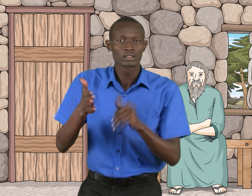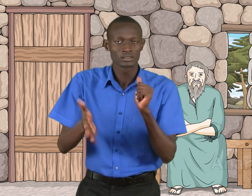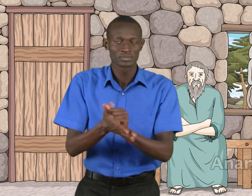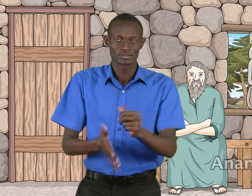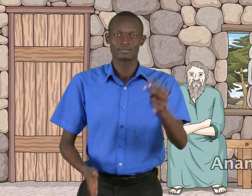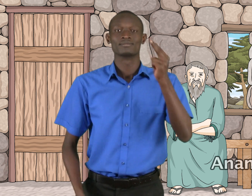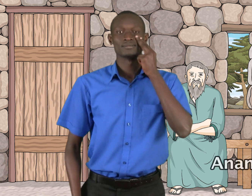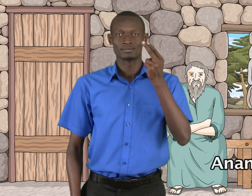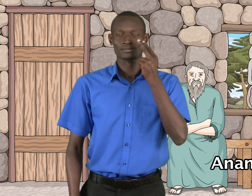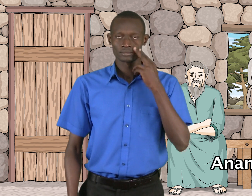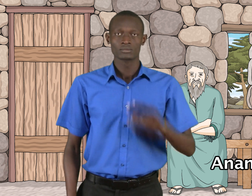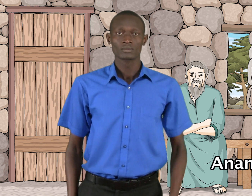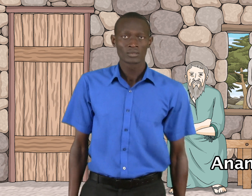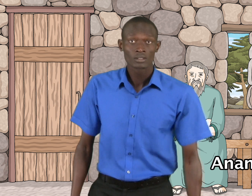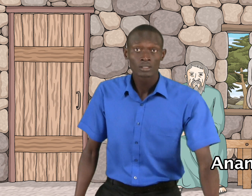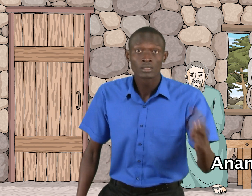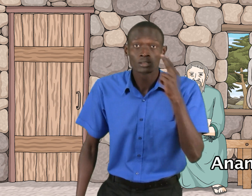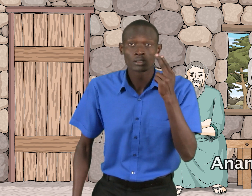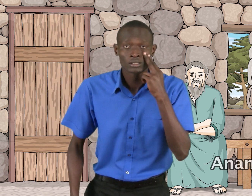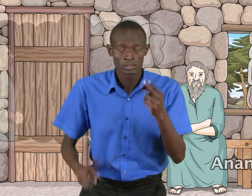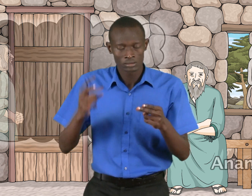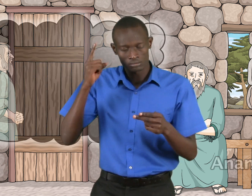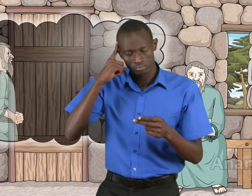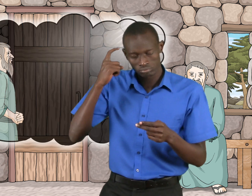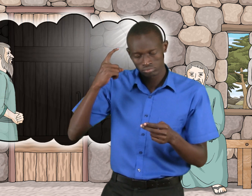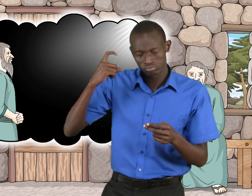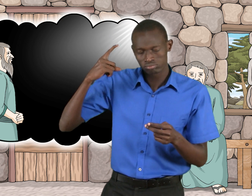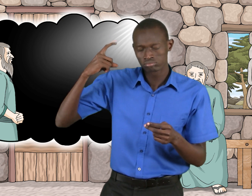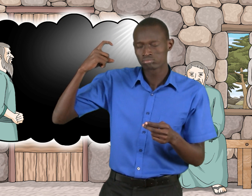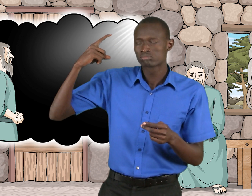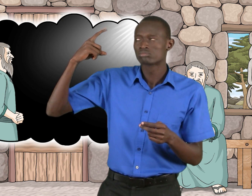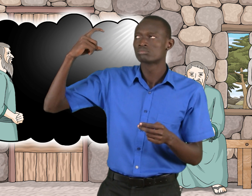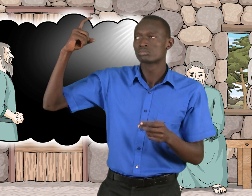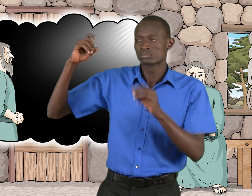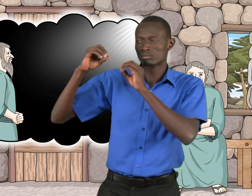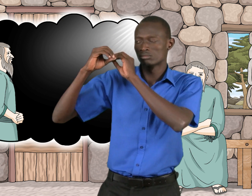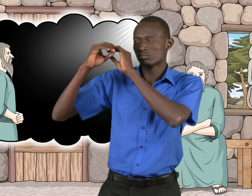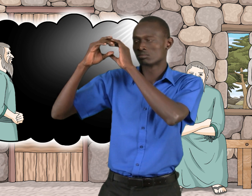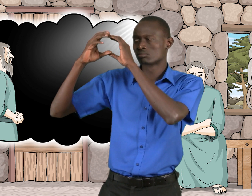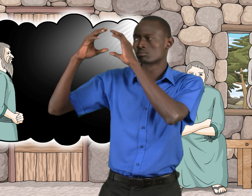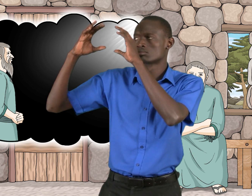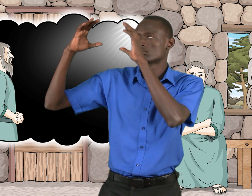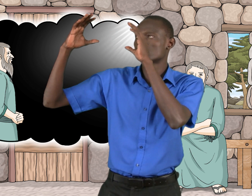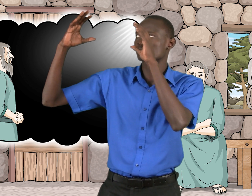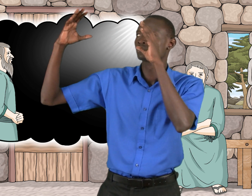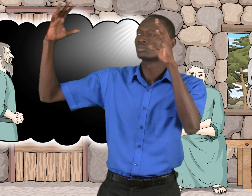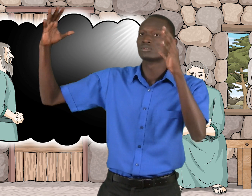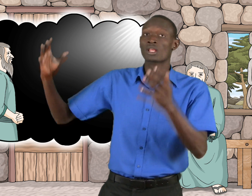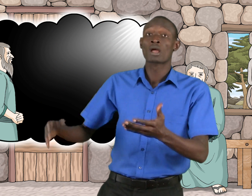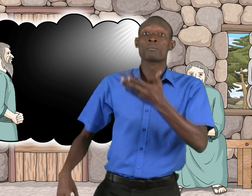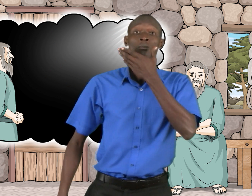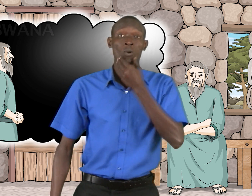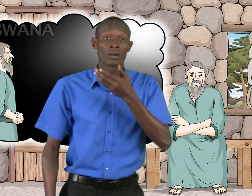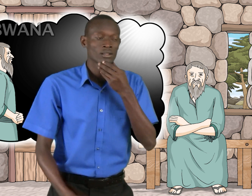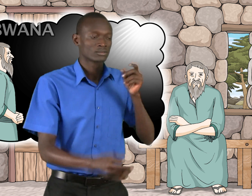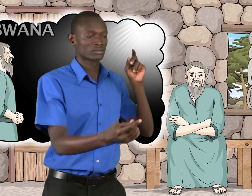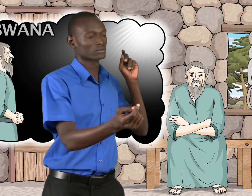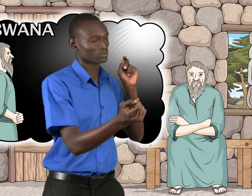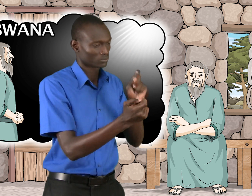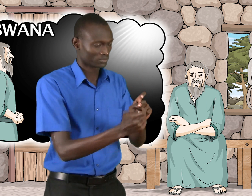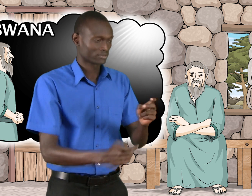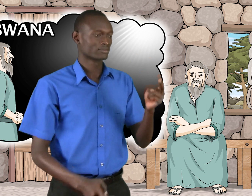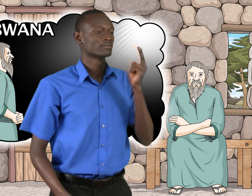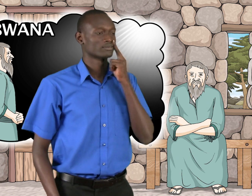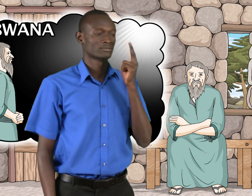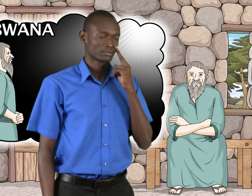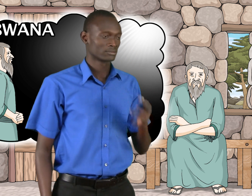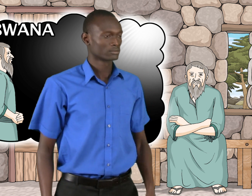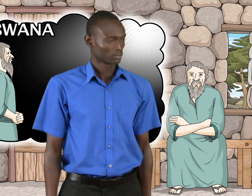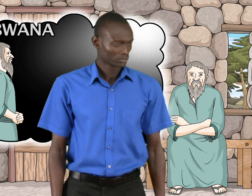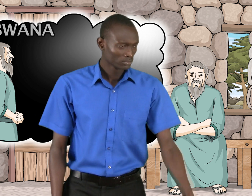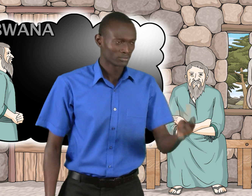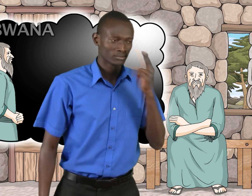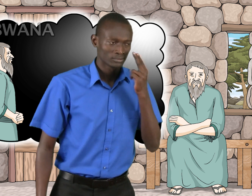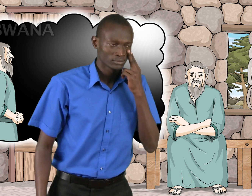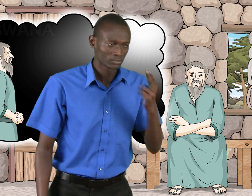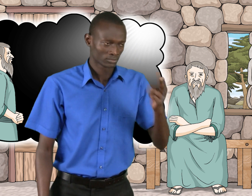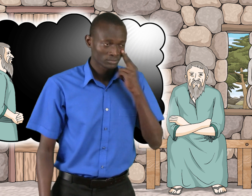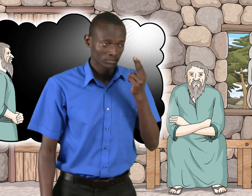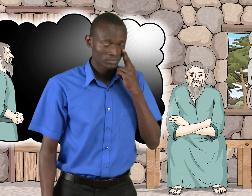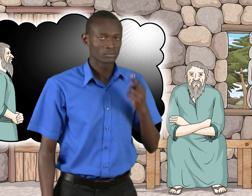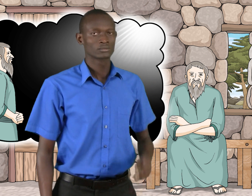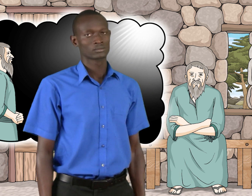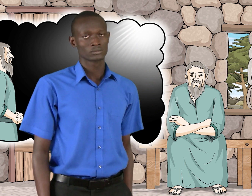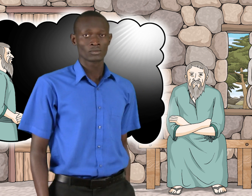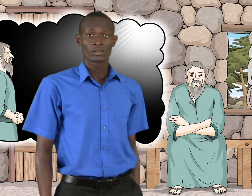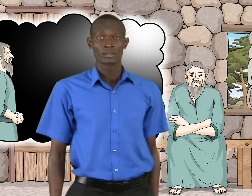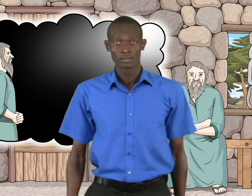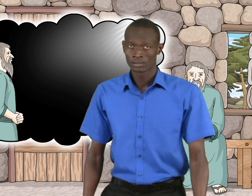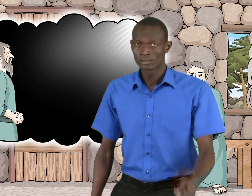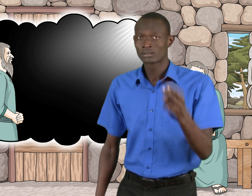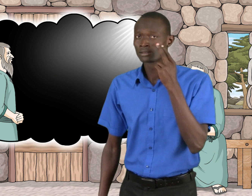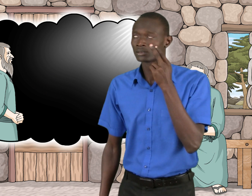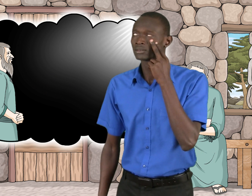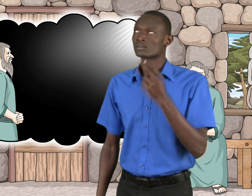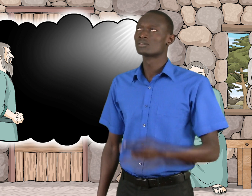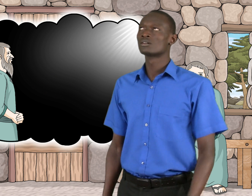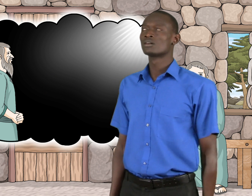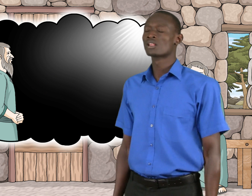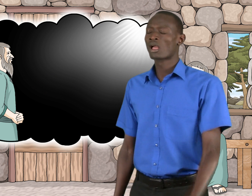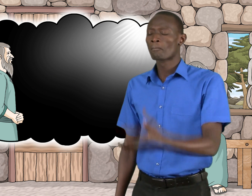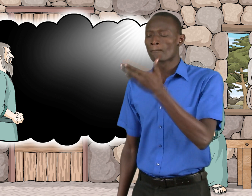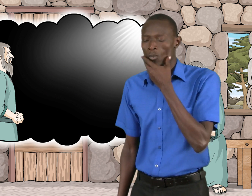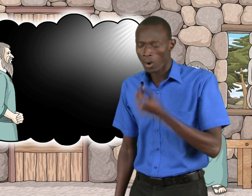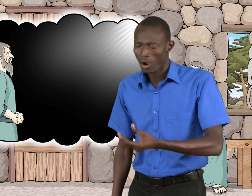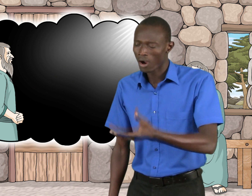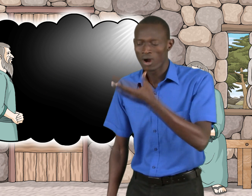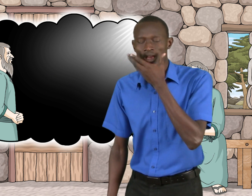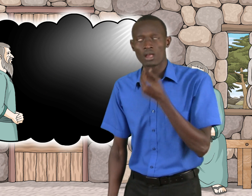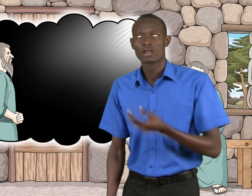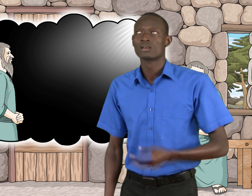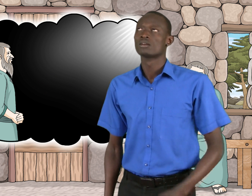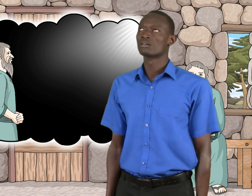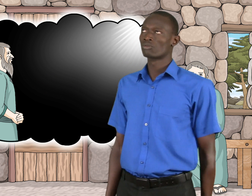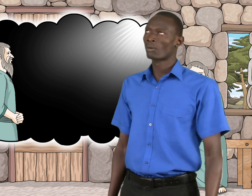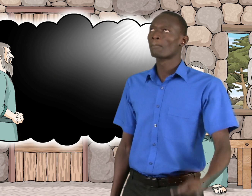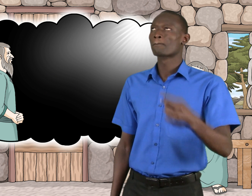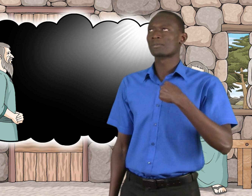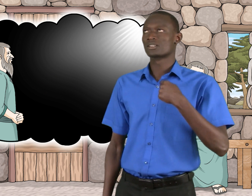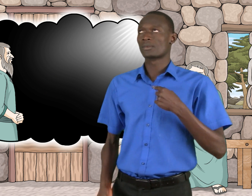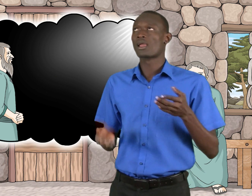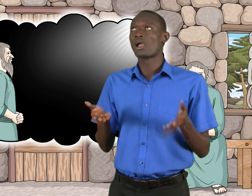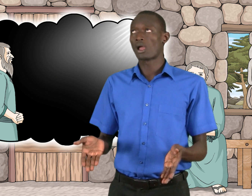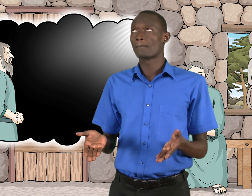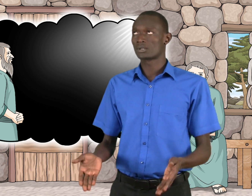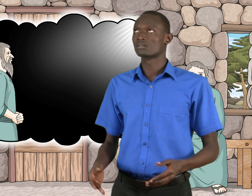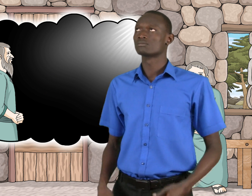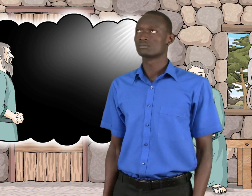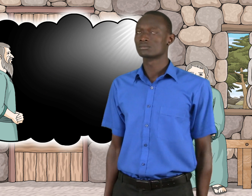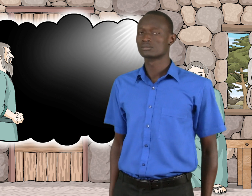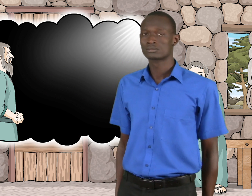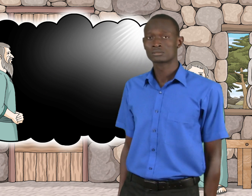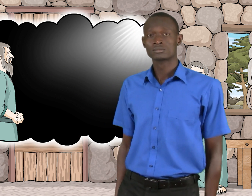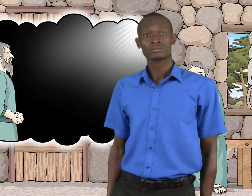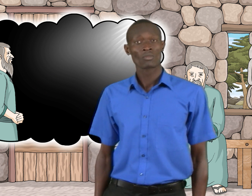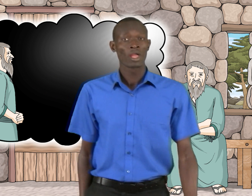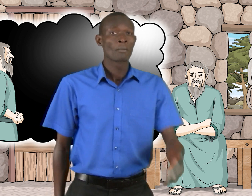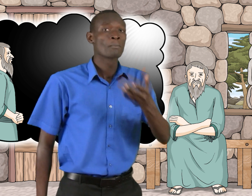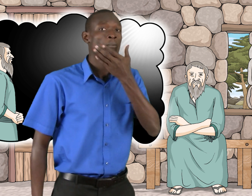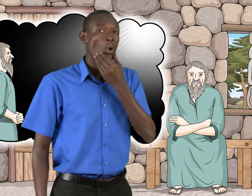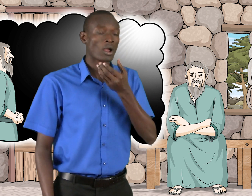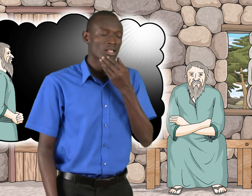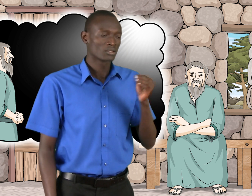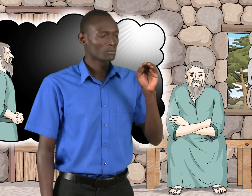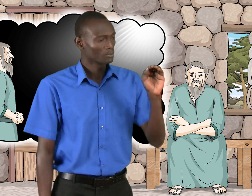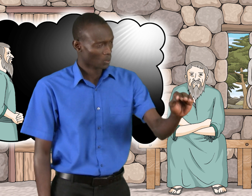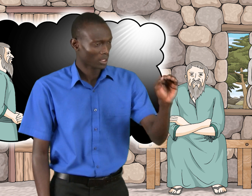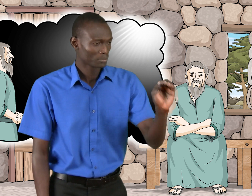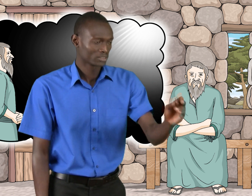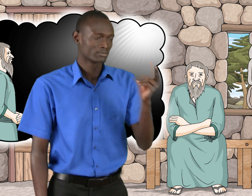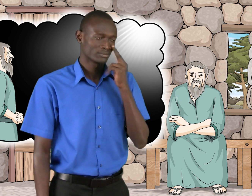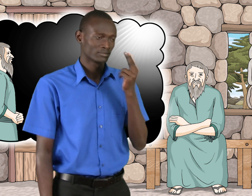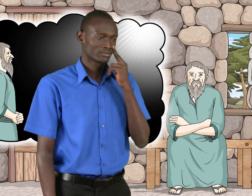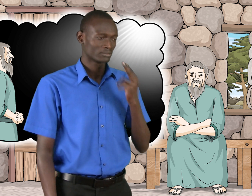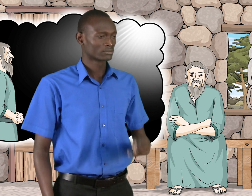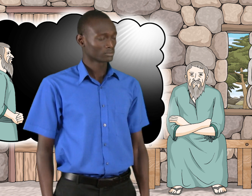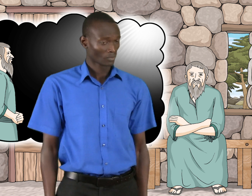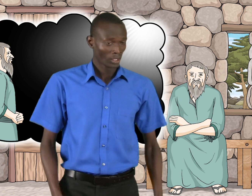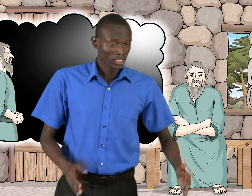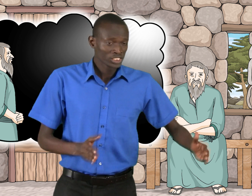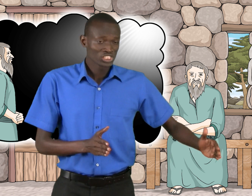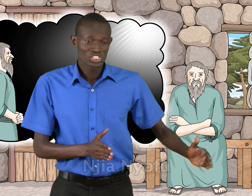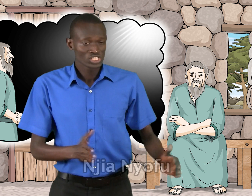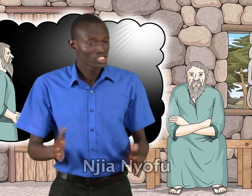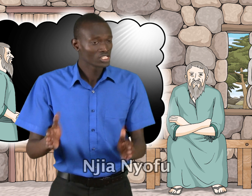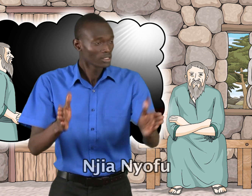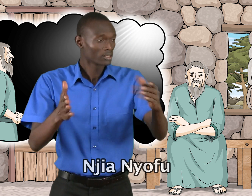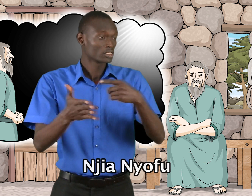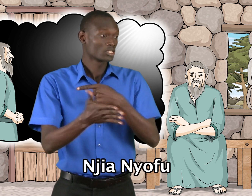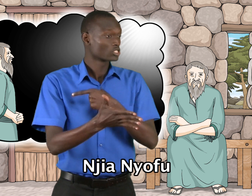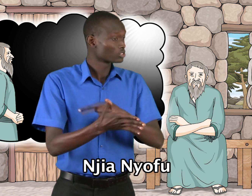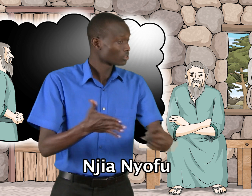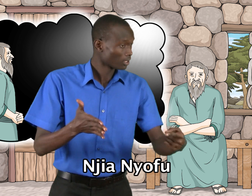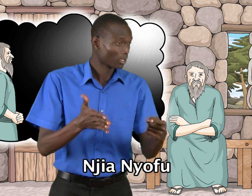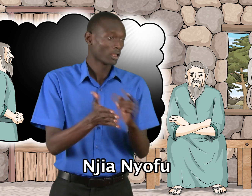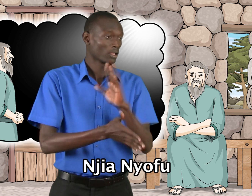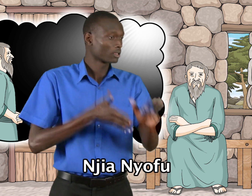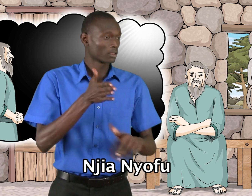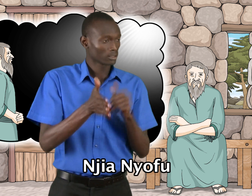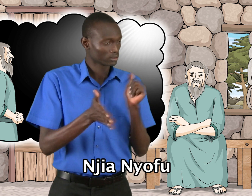The Lord spoke to him in a vision, “Ananias!” “Here I am, Lord,” he answered. “Get up!” the Lord told him.